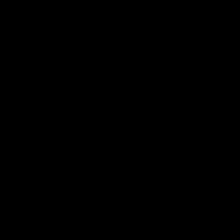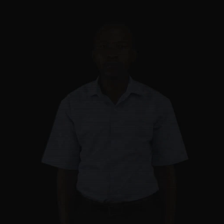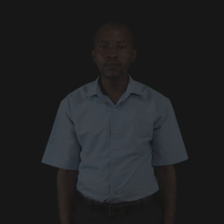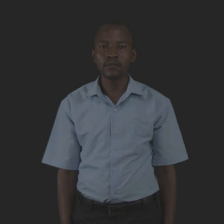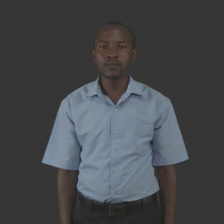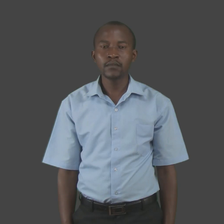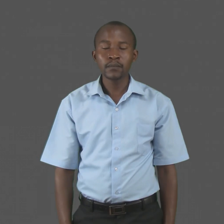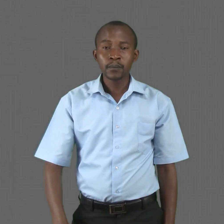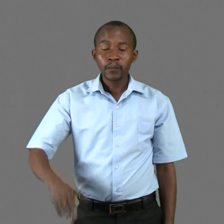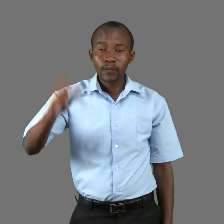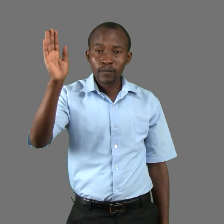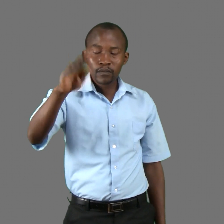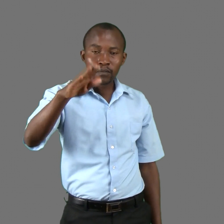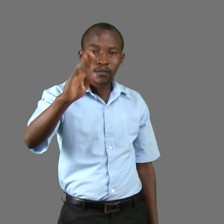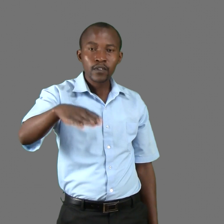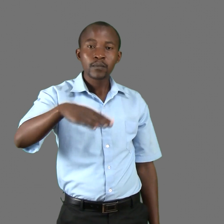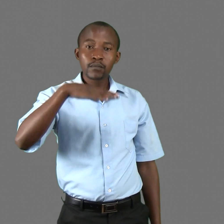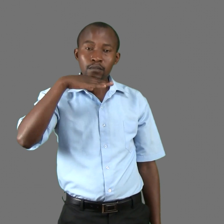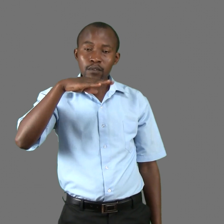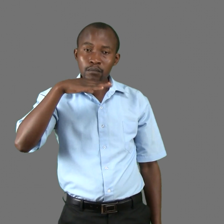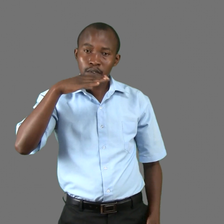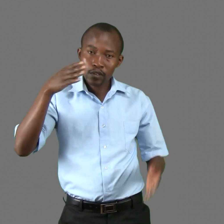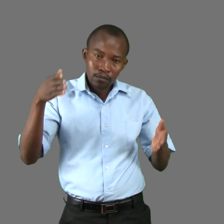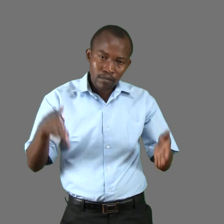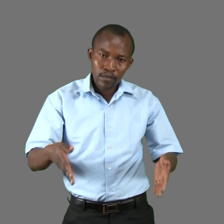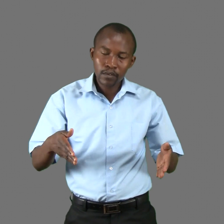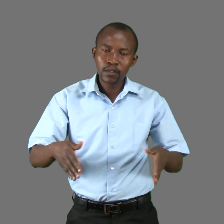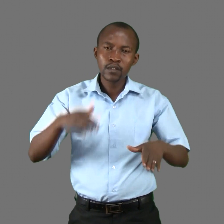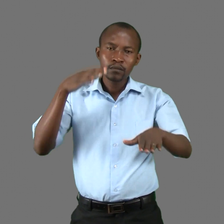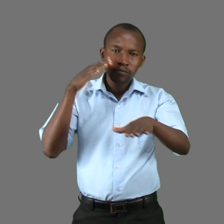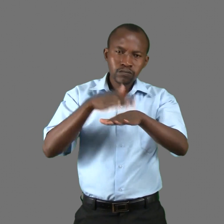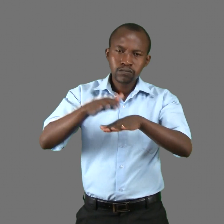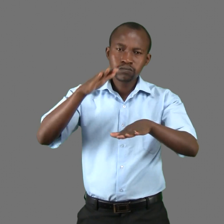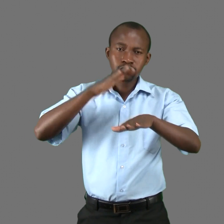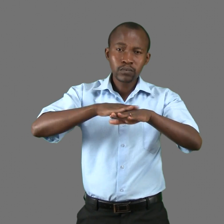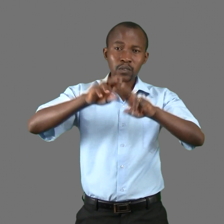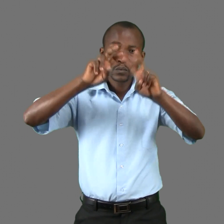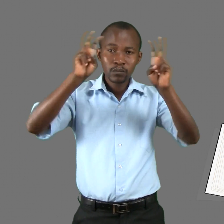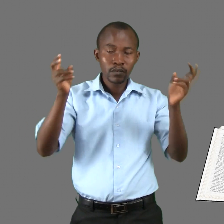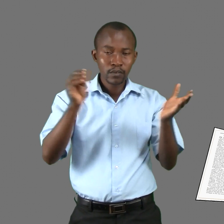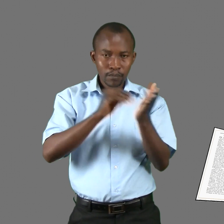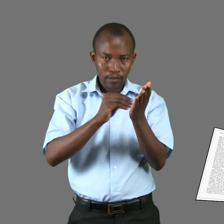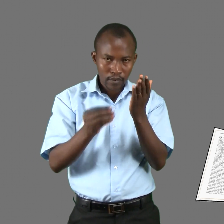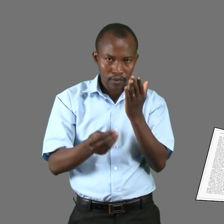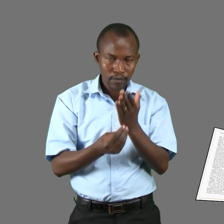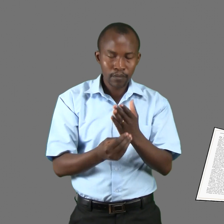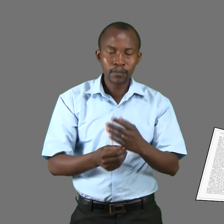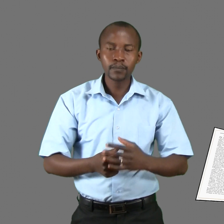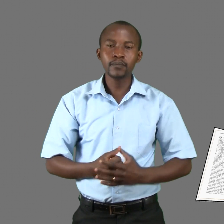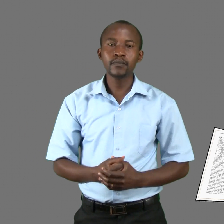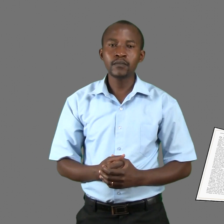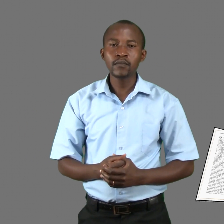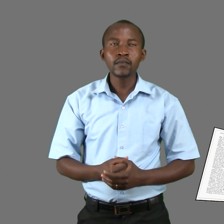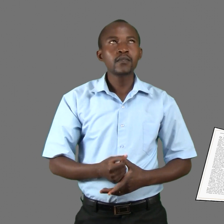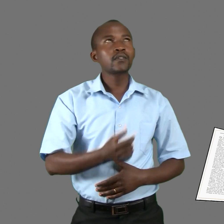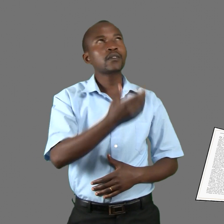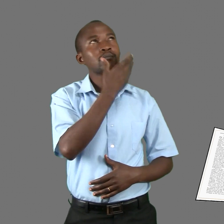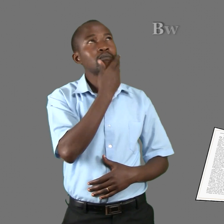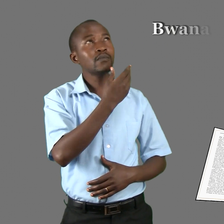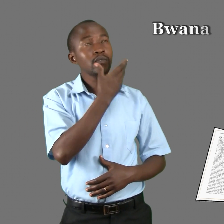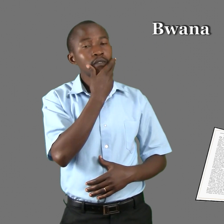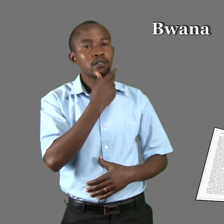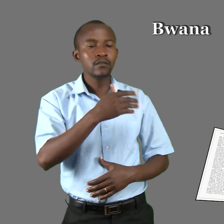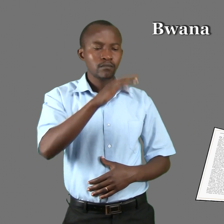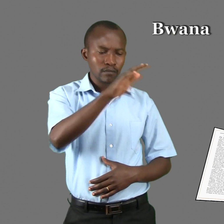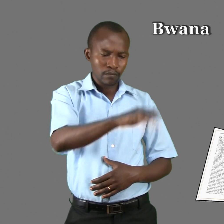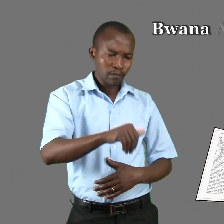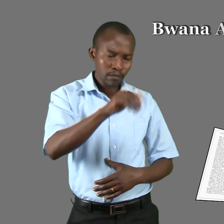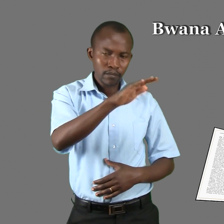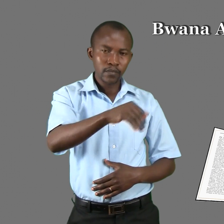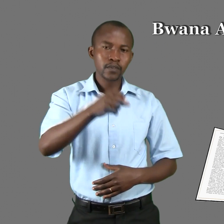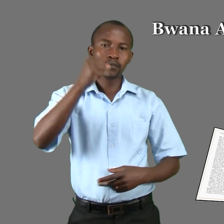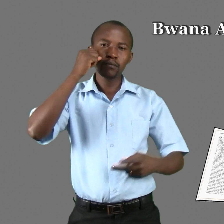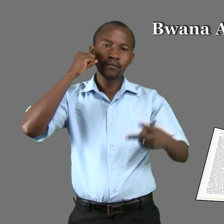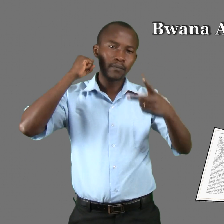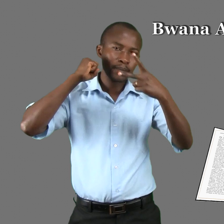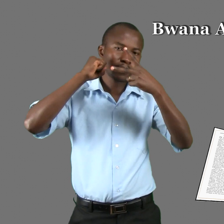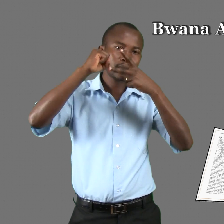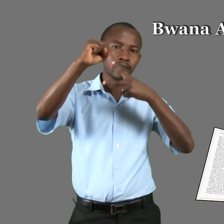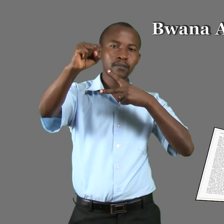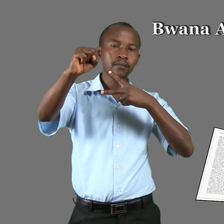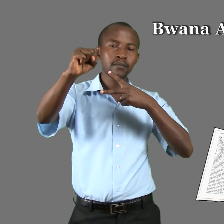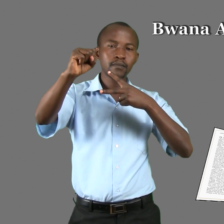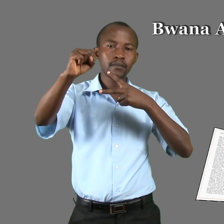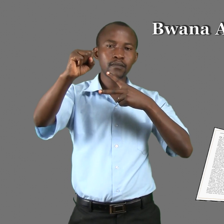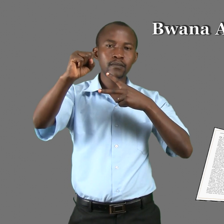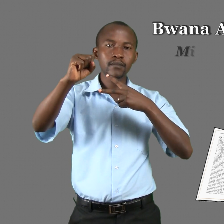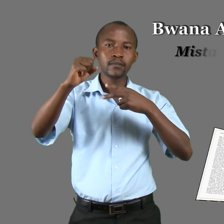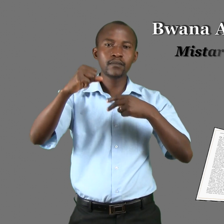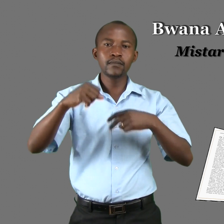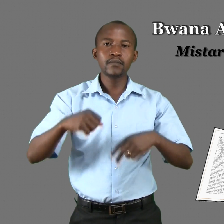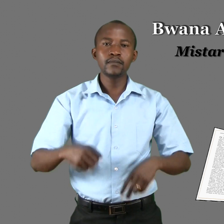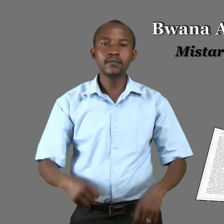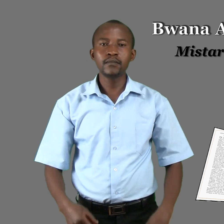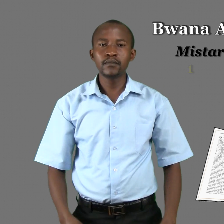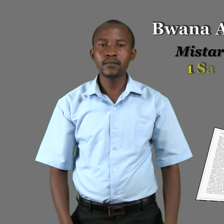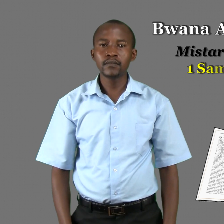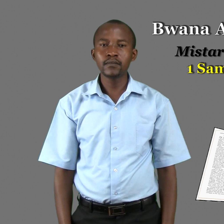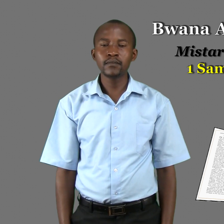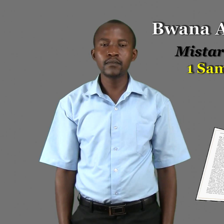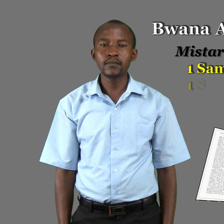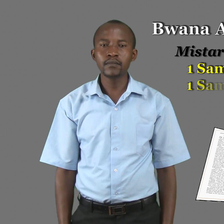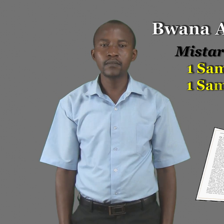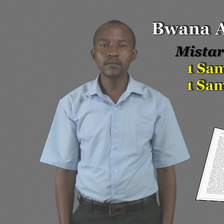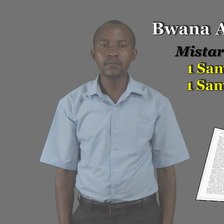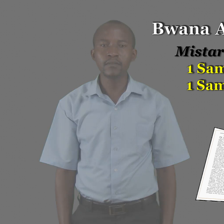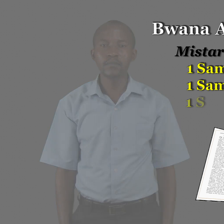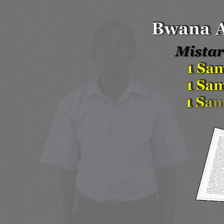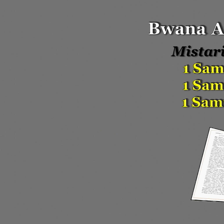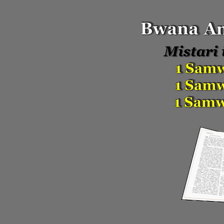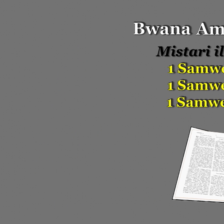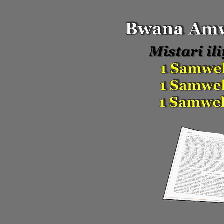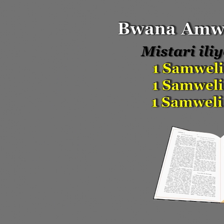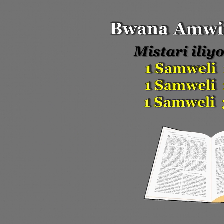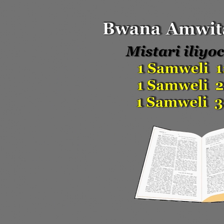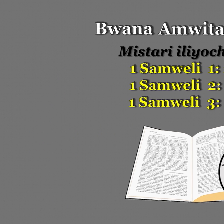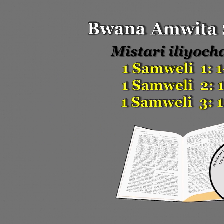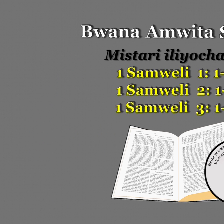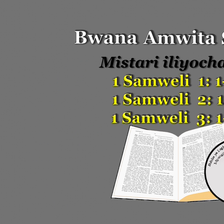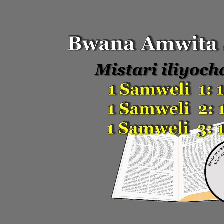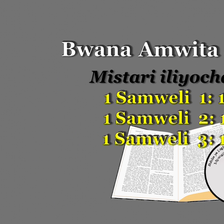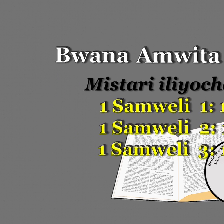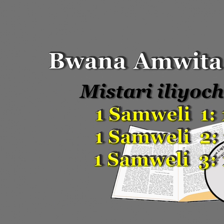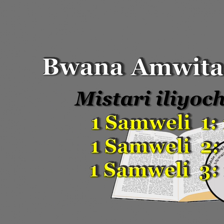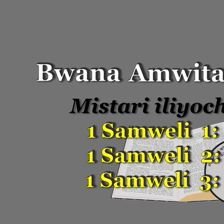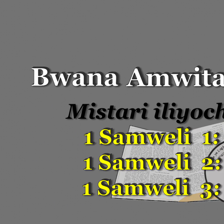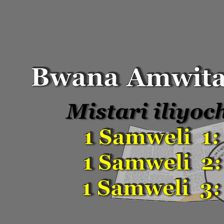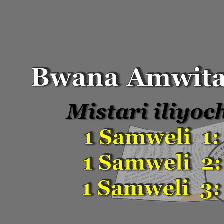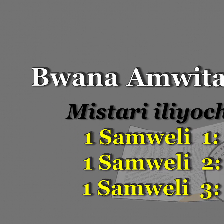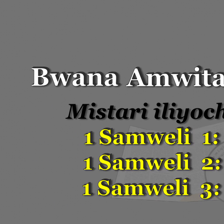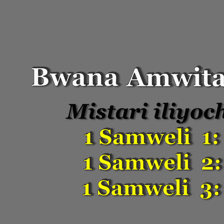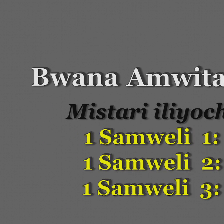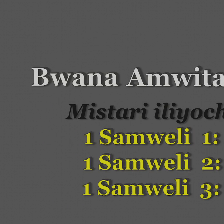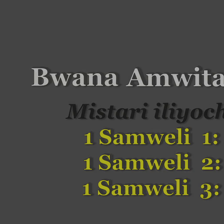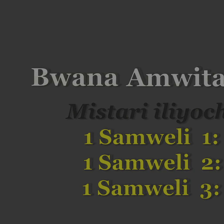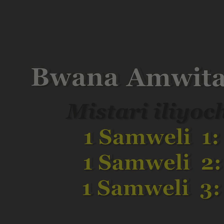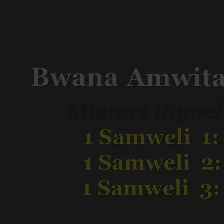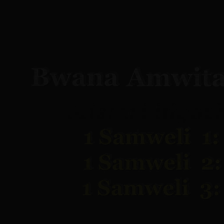The Lord calls Samuel